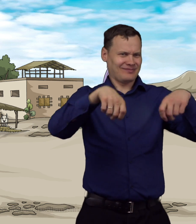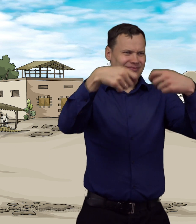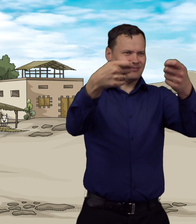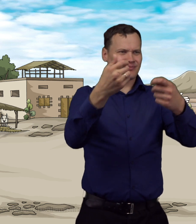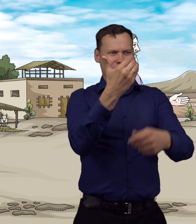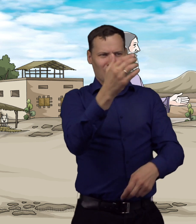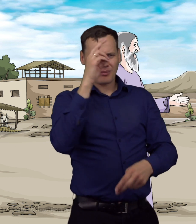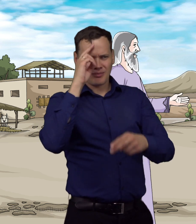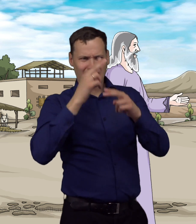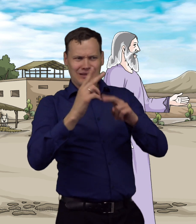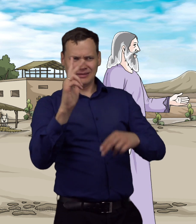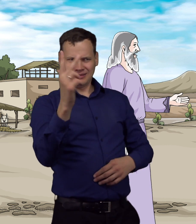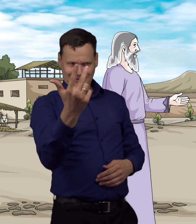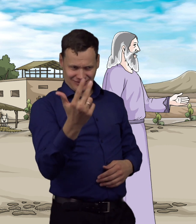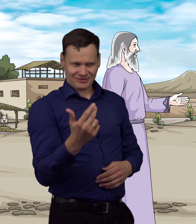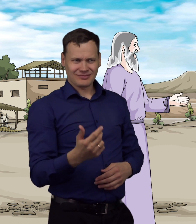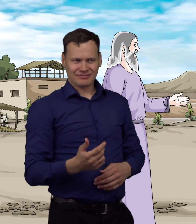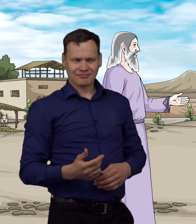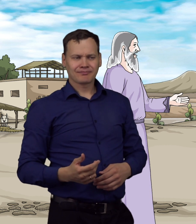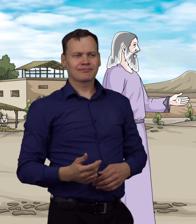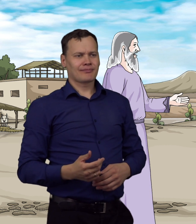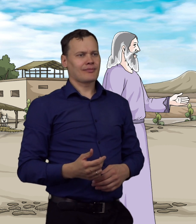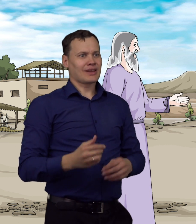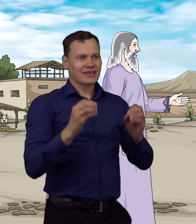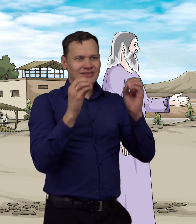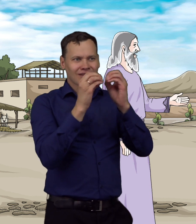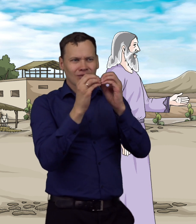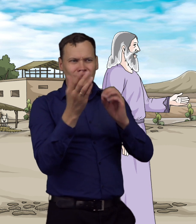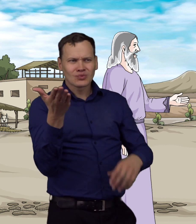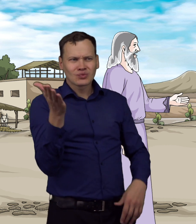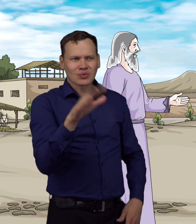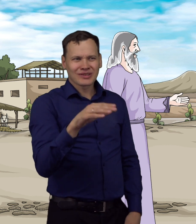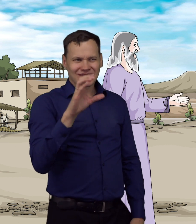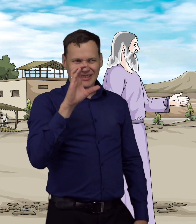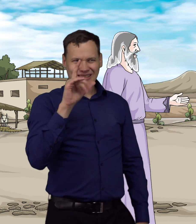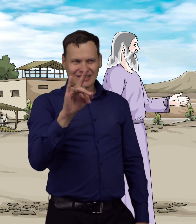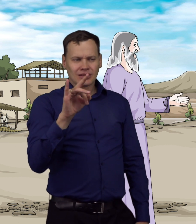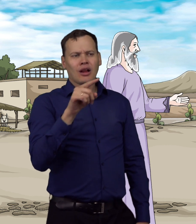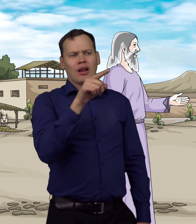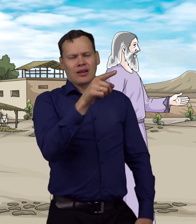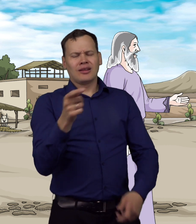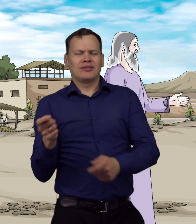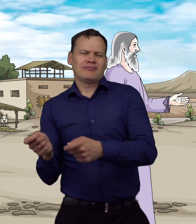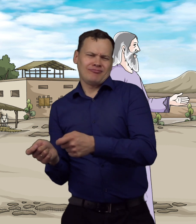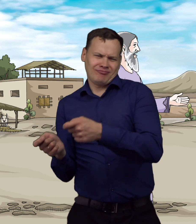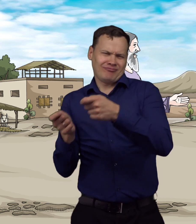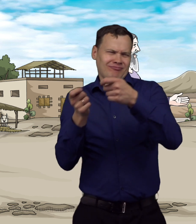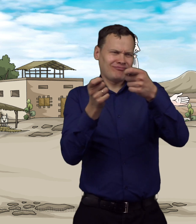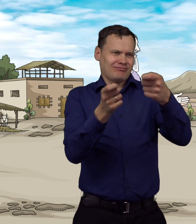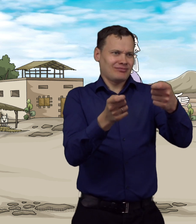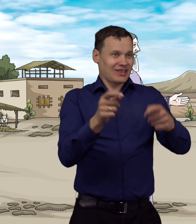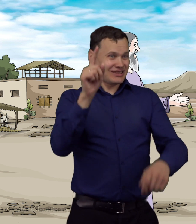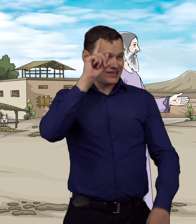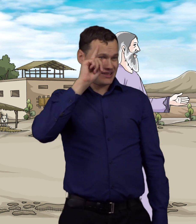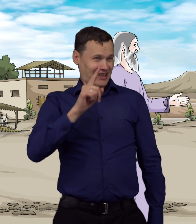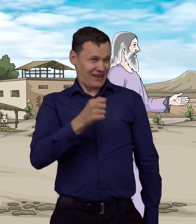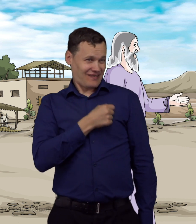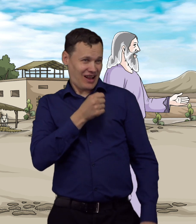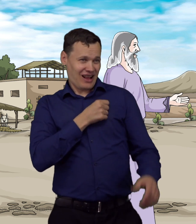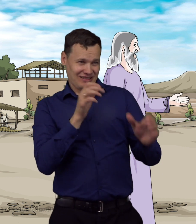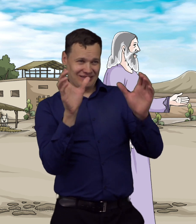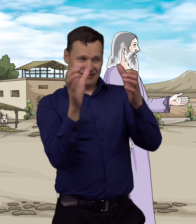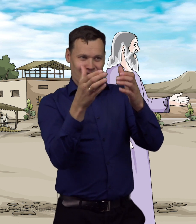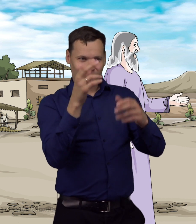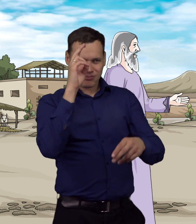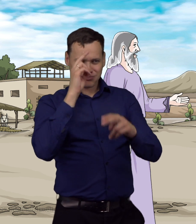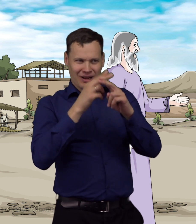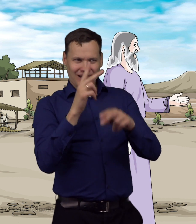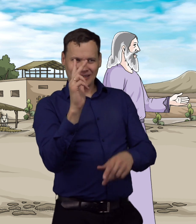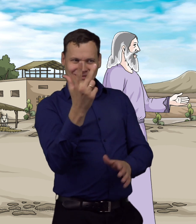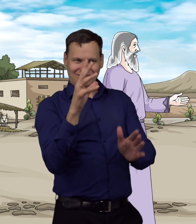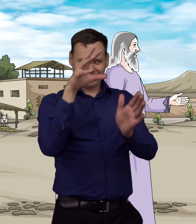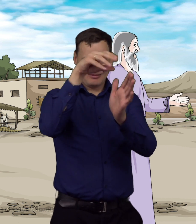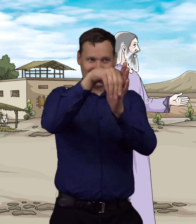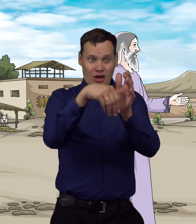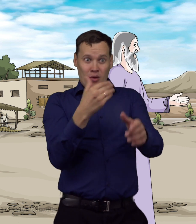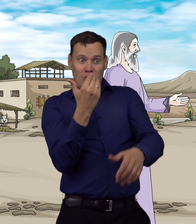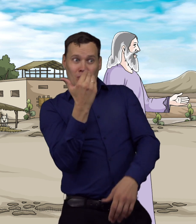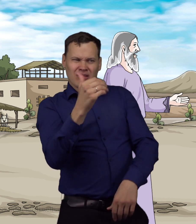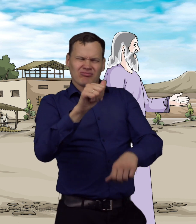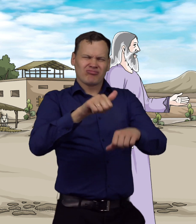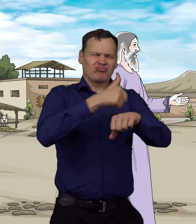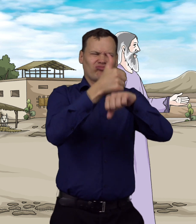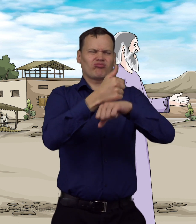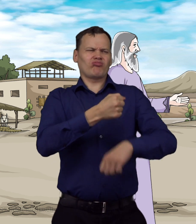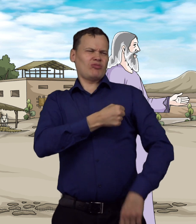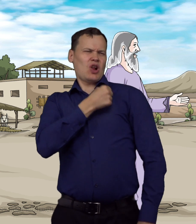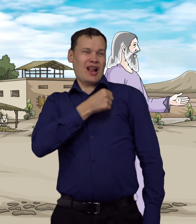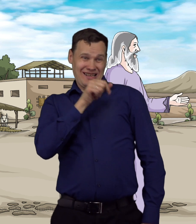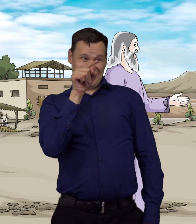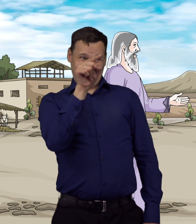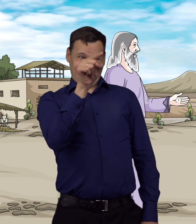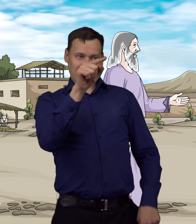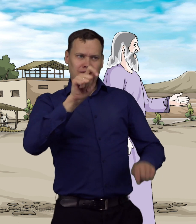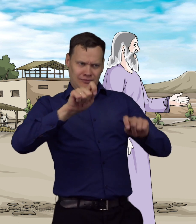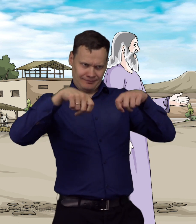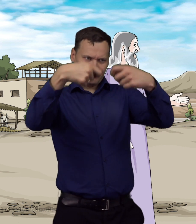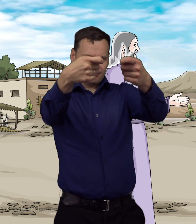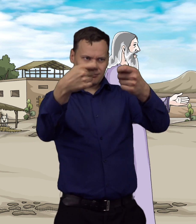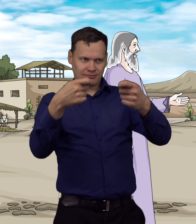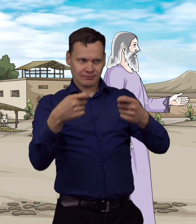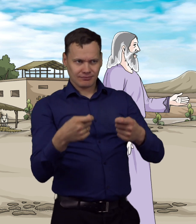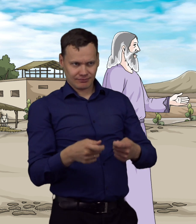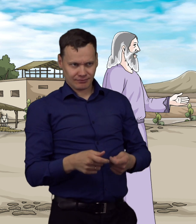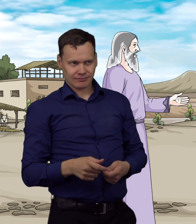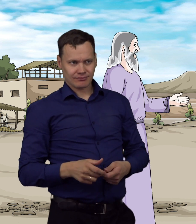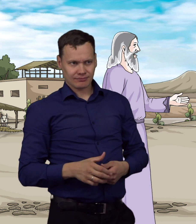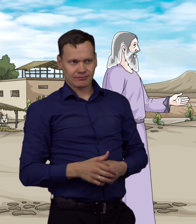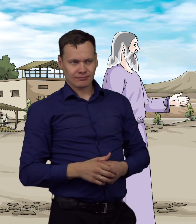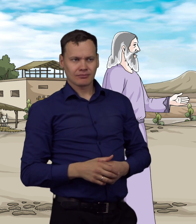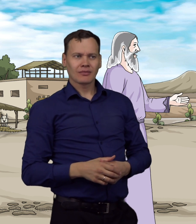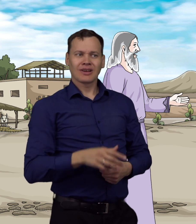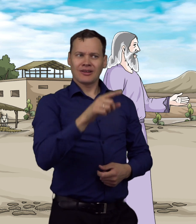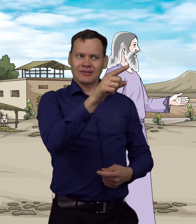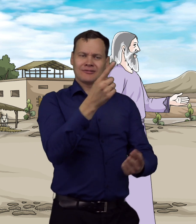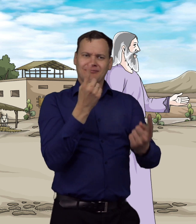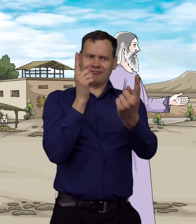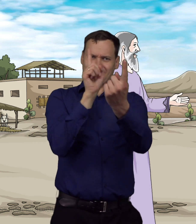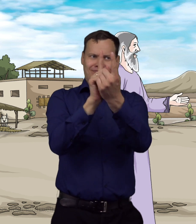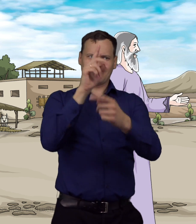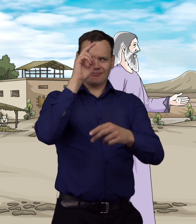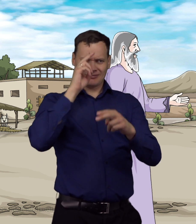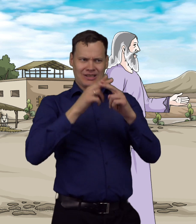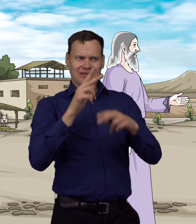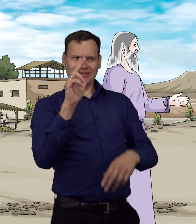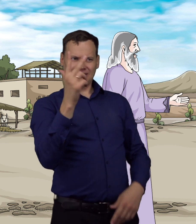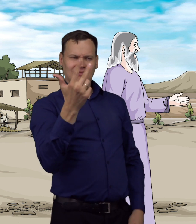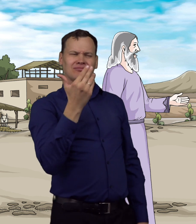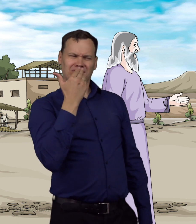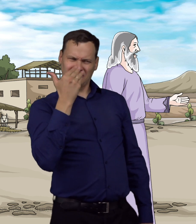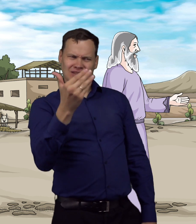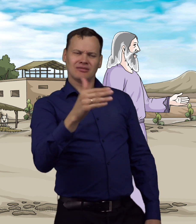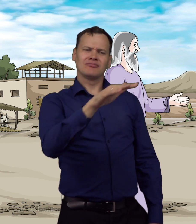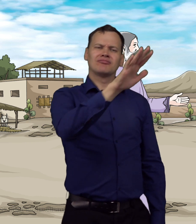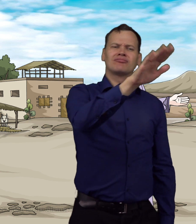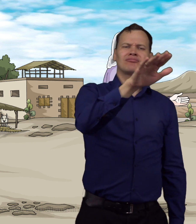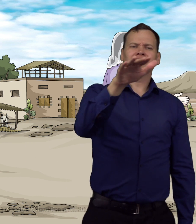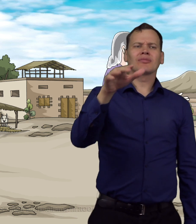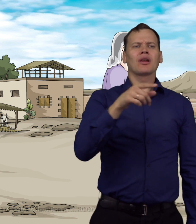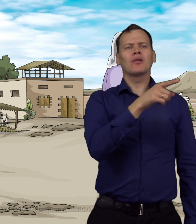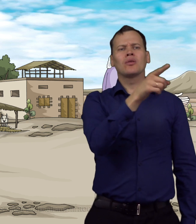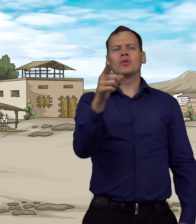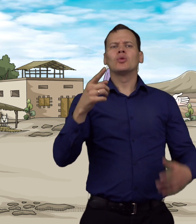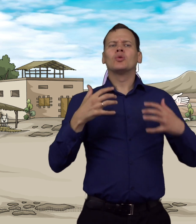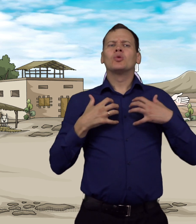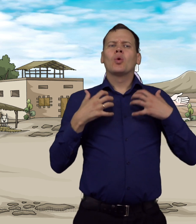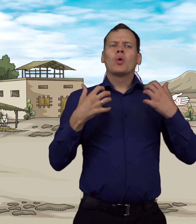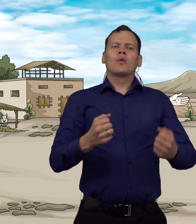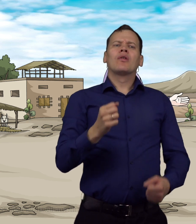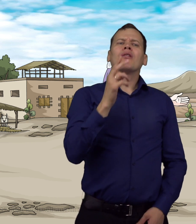Check on the welfare of your brothers and bring back an assurance from them.